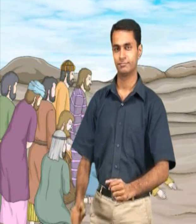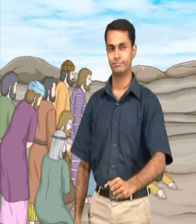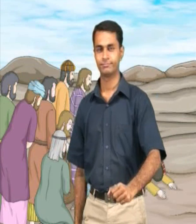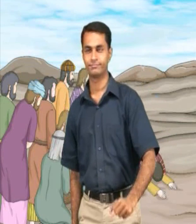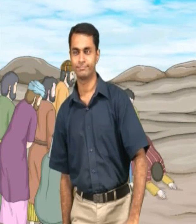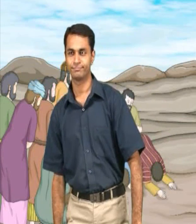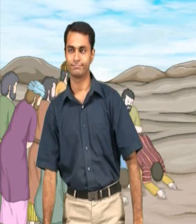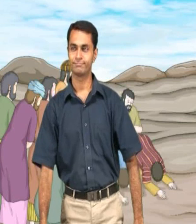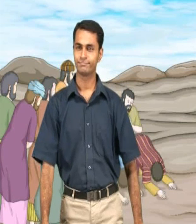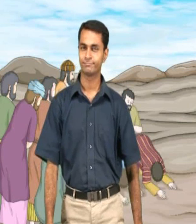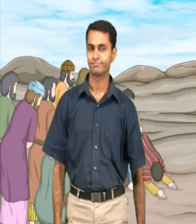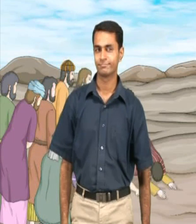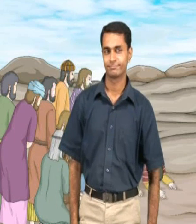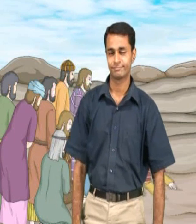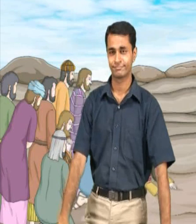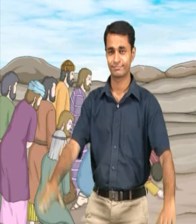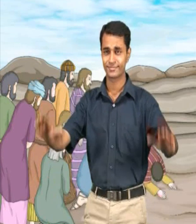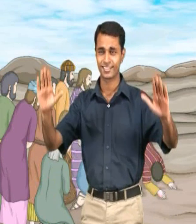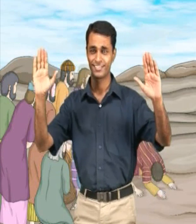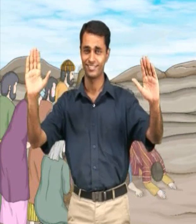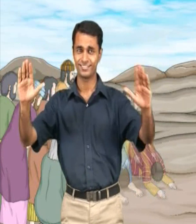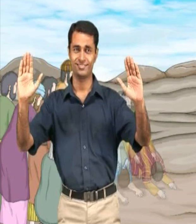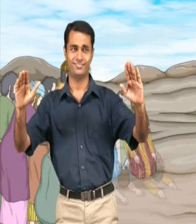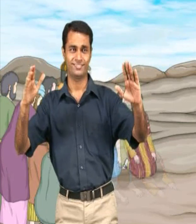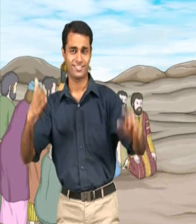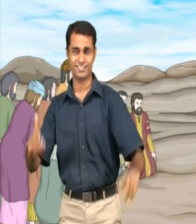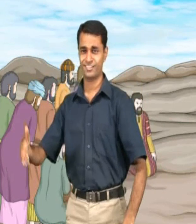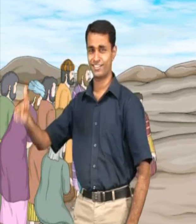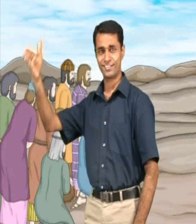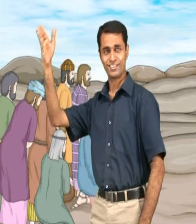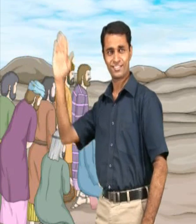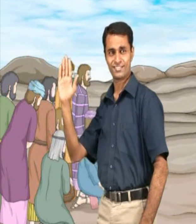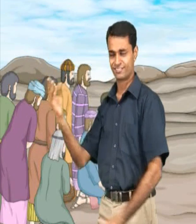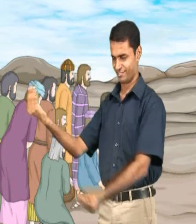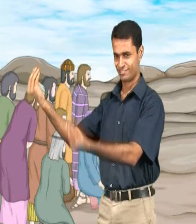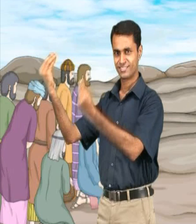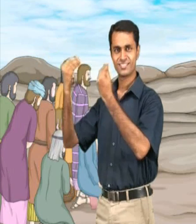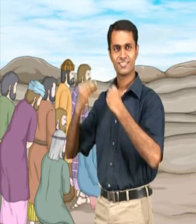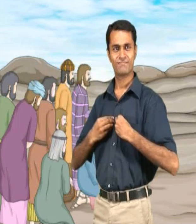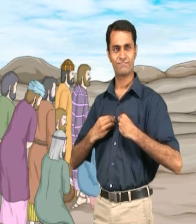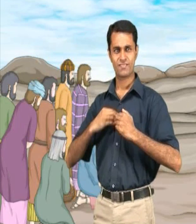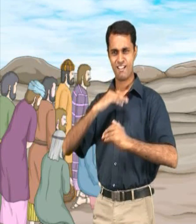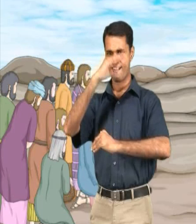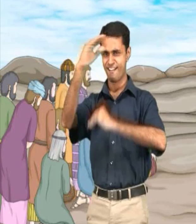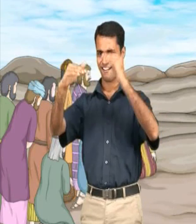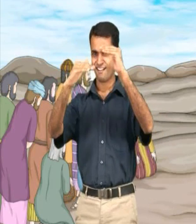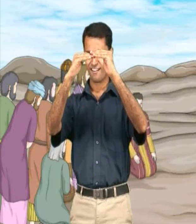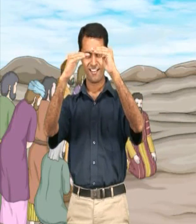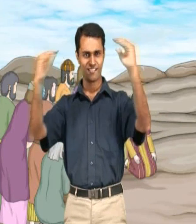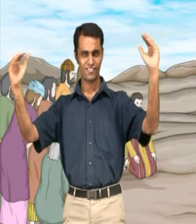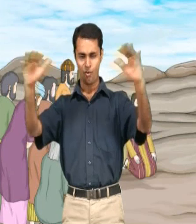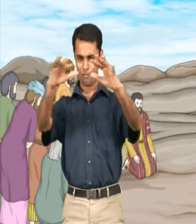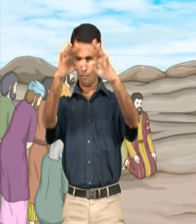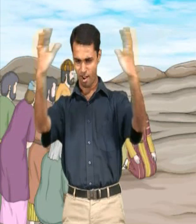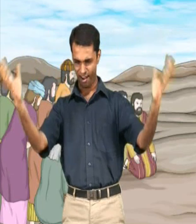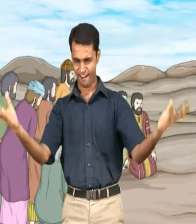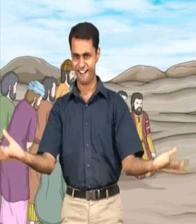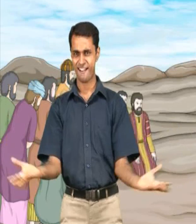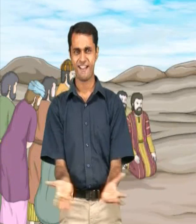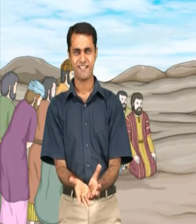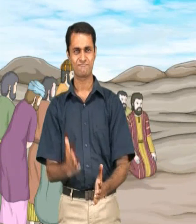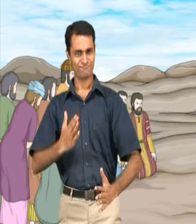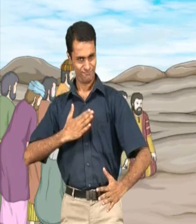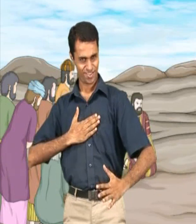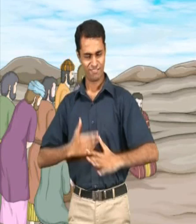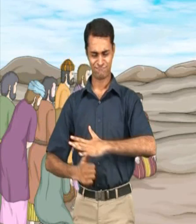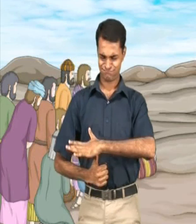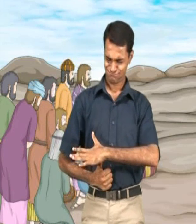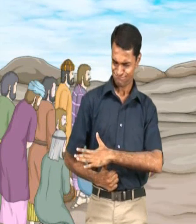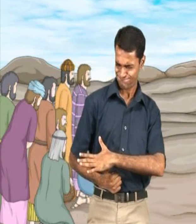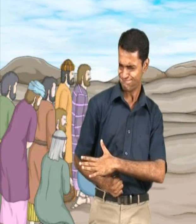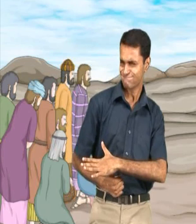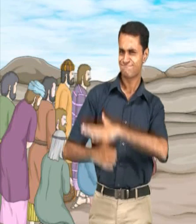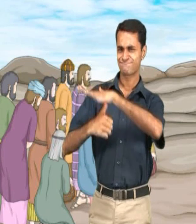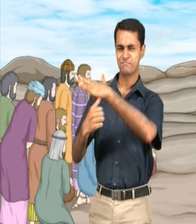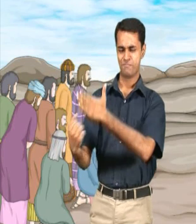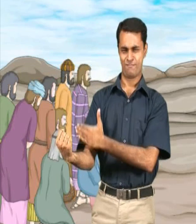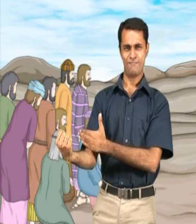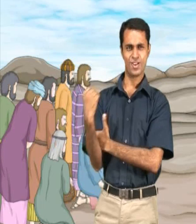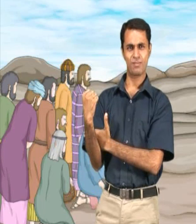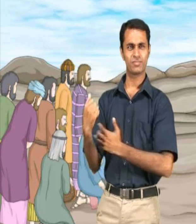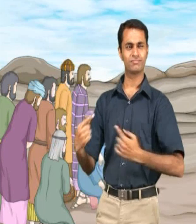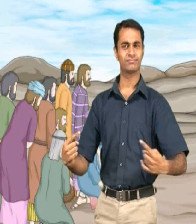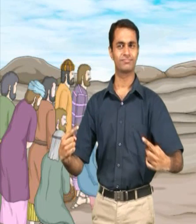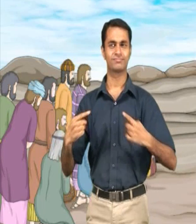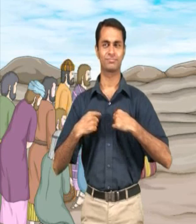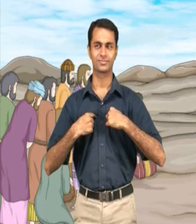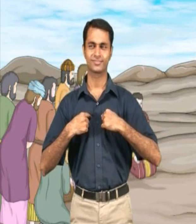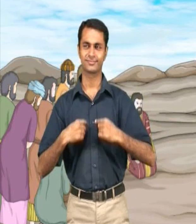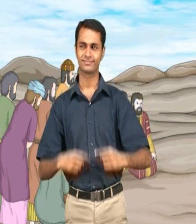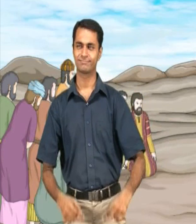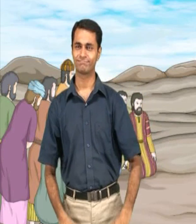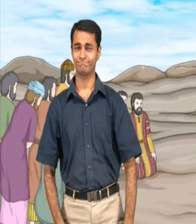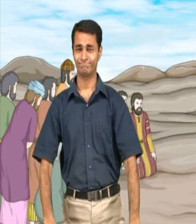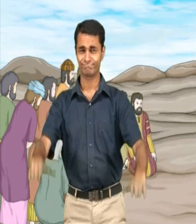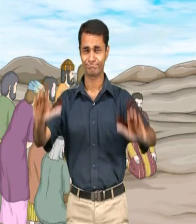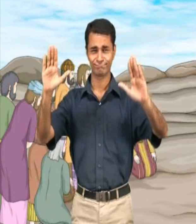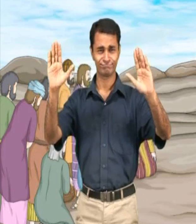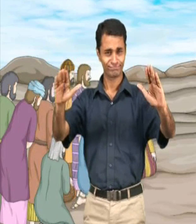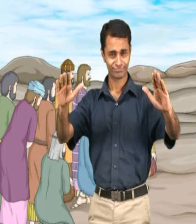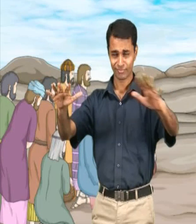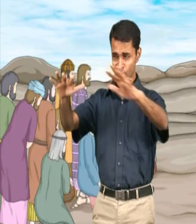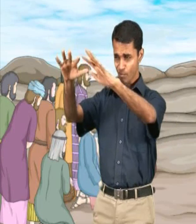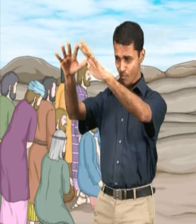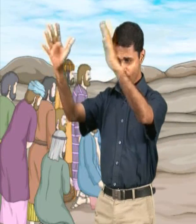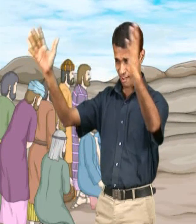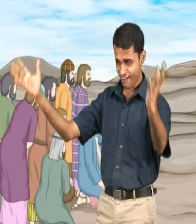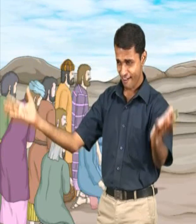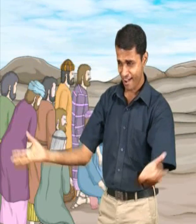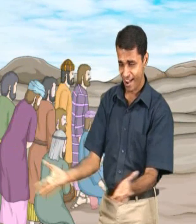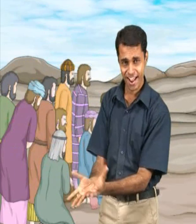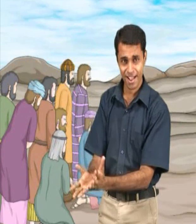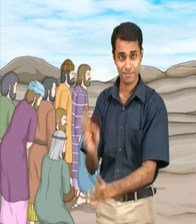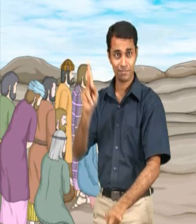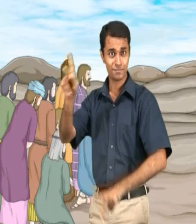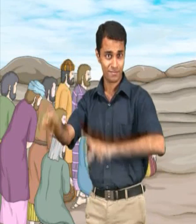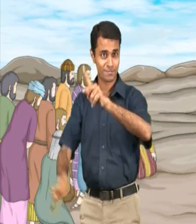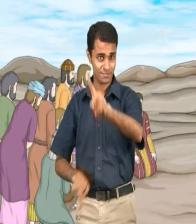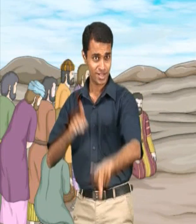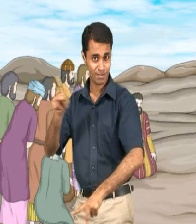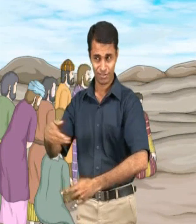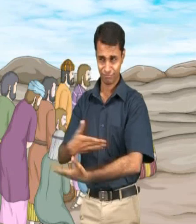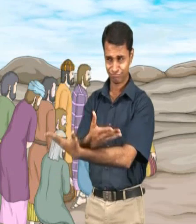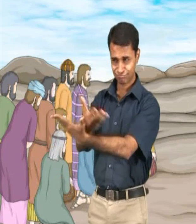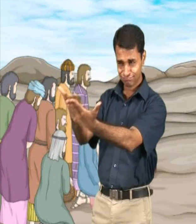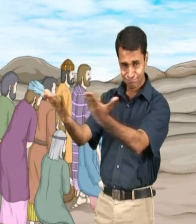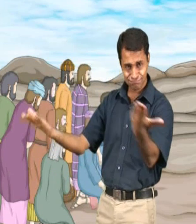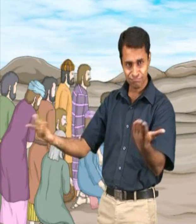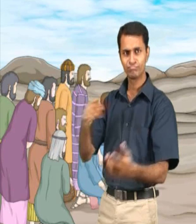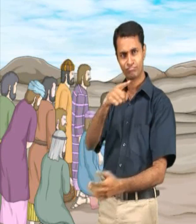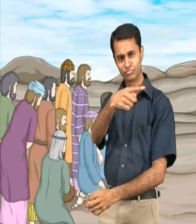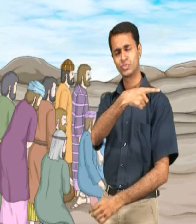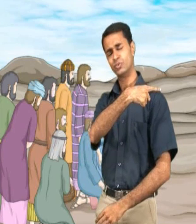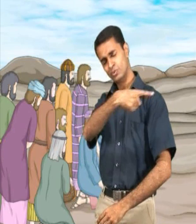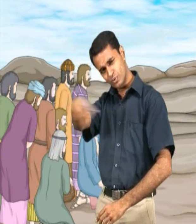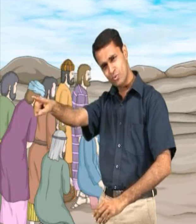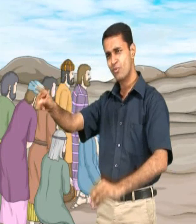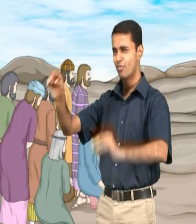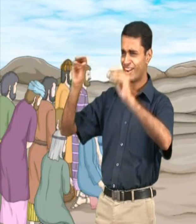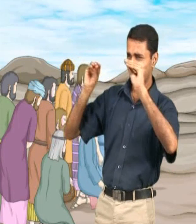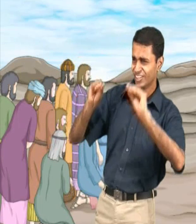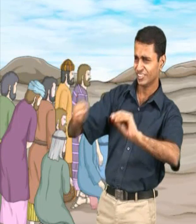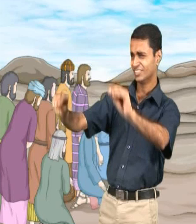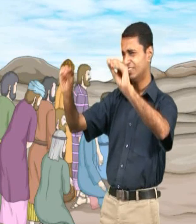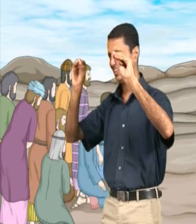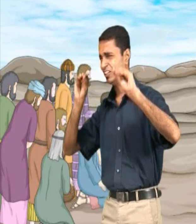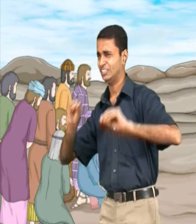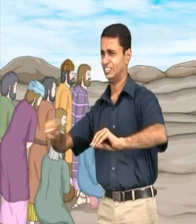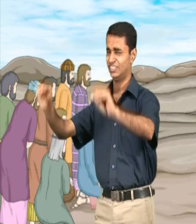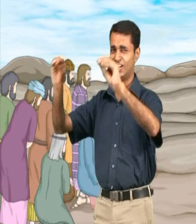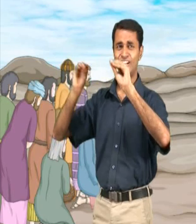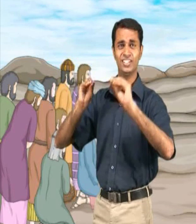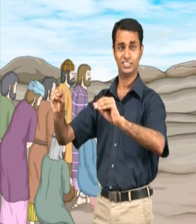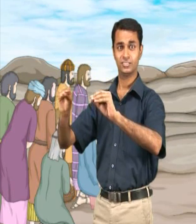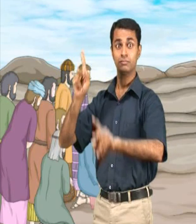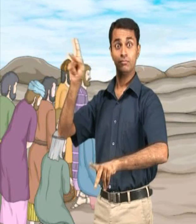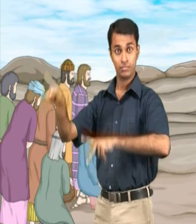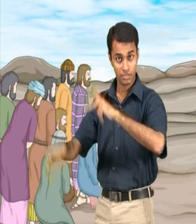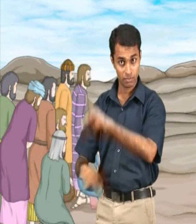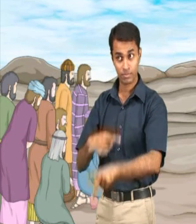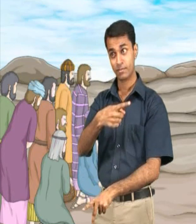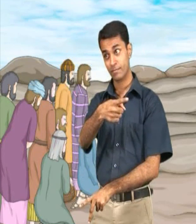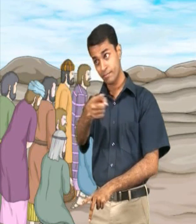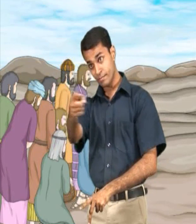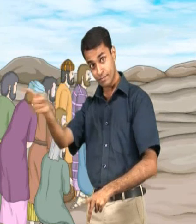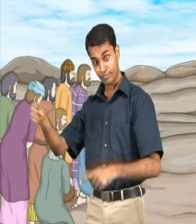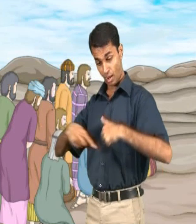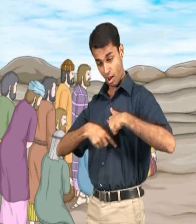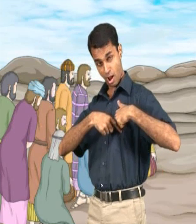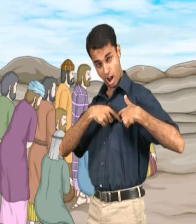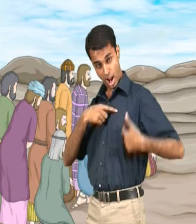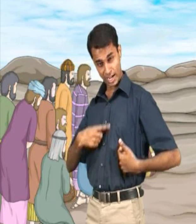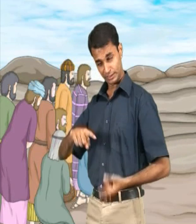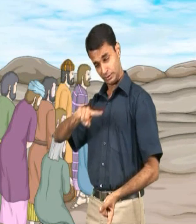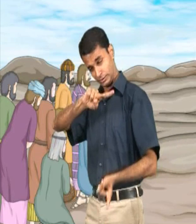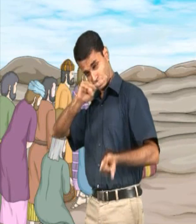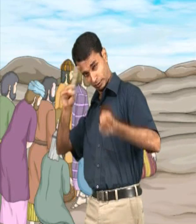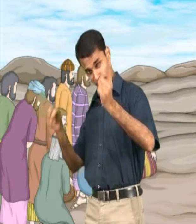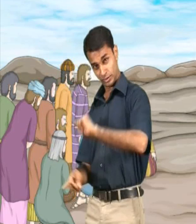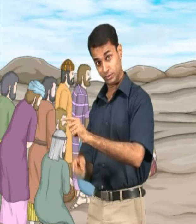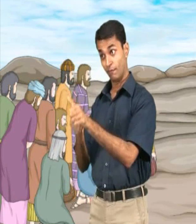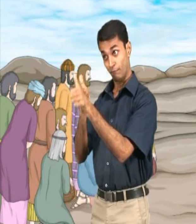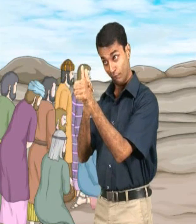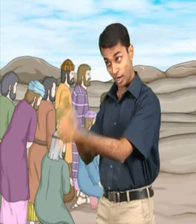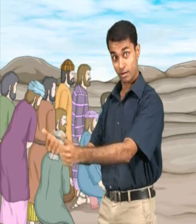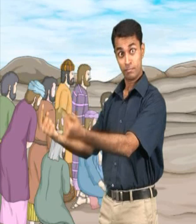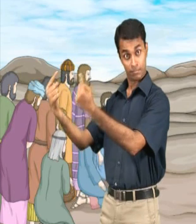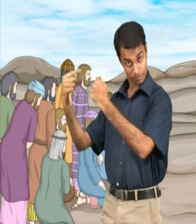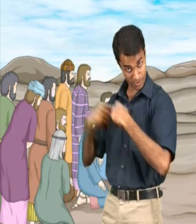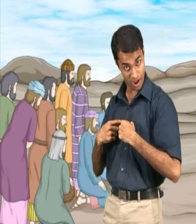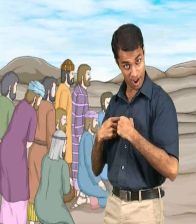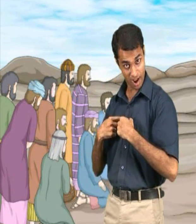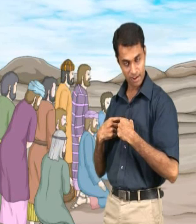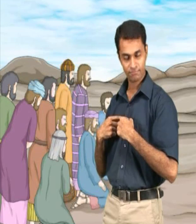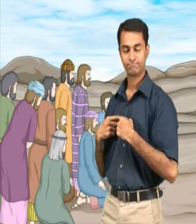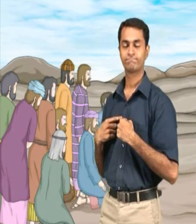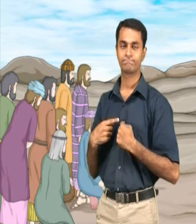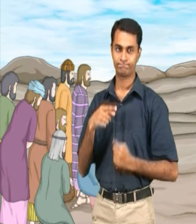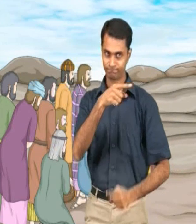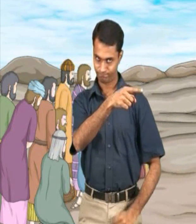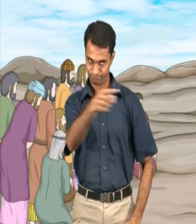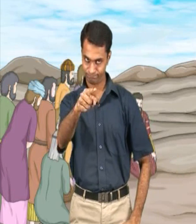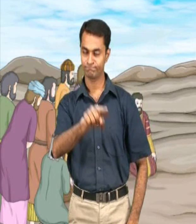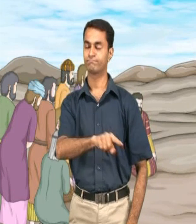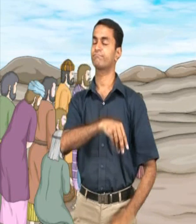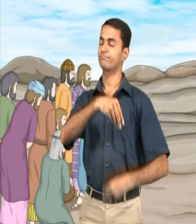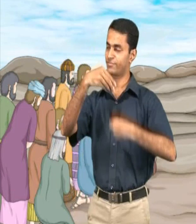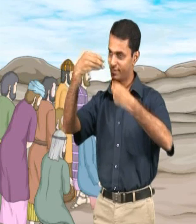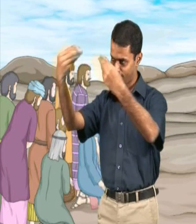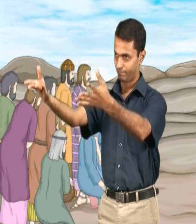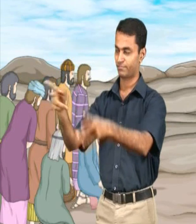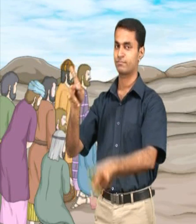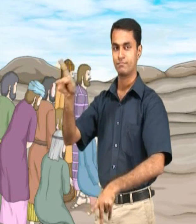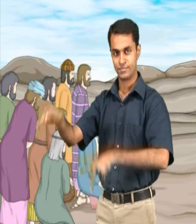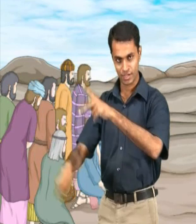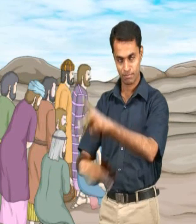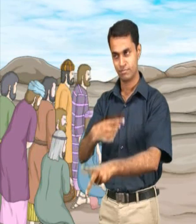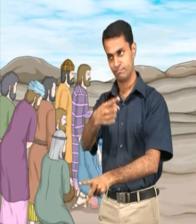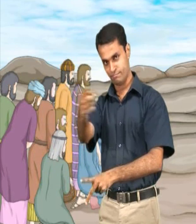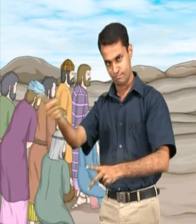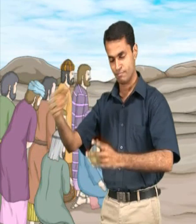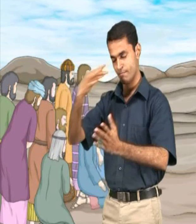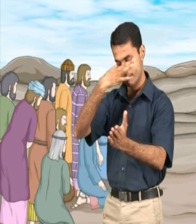Then Jesus came to them and said, “All authority in heaven and on earth has been given to Me.